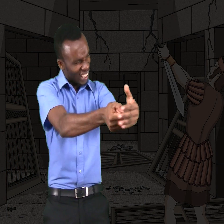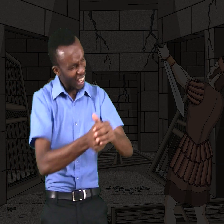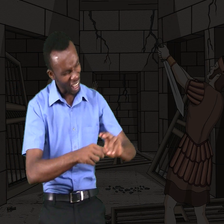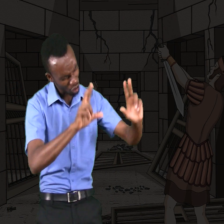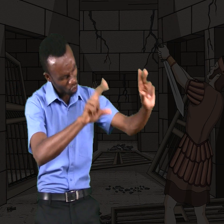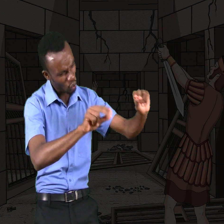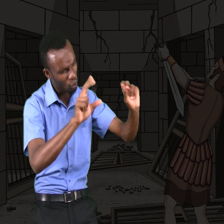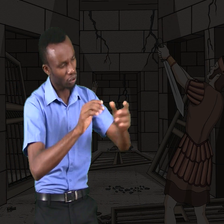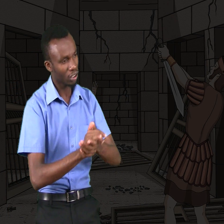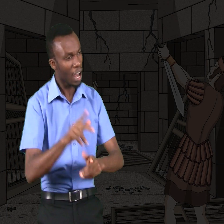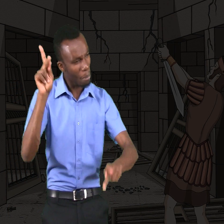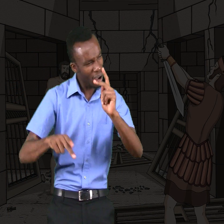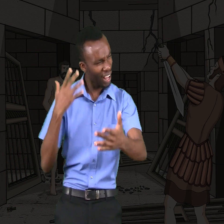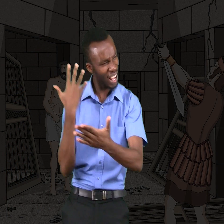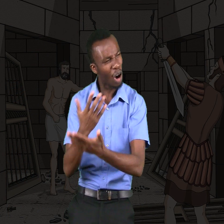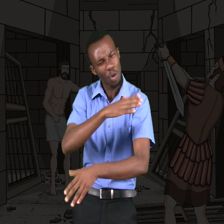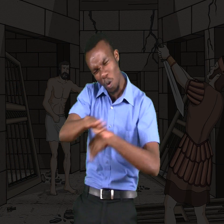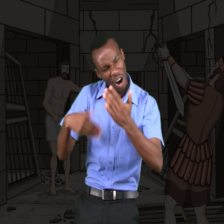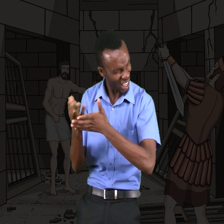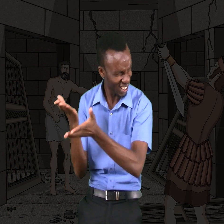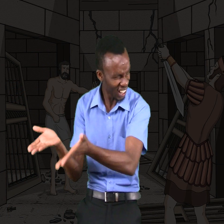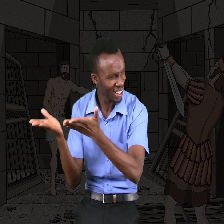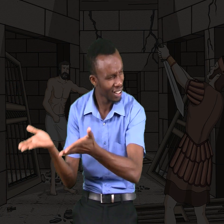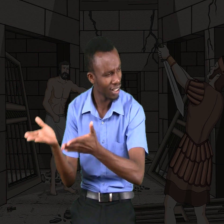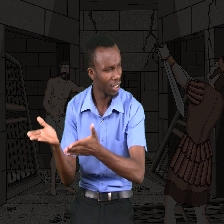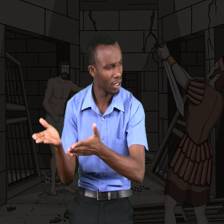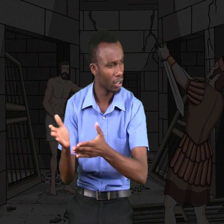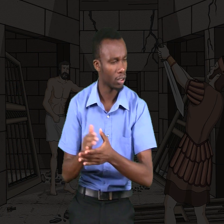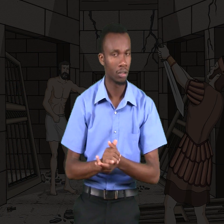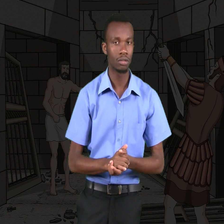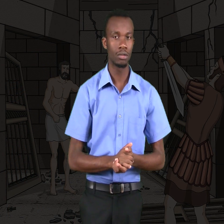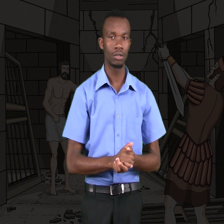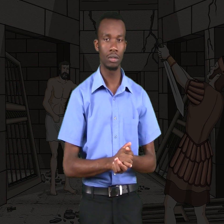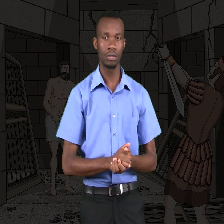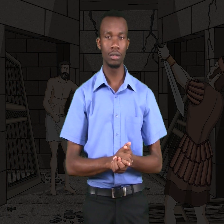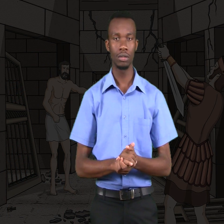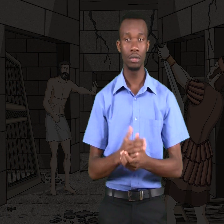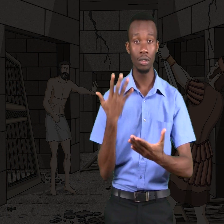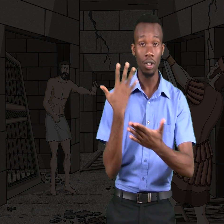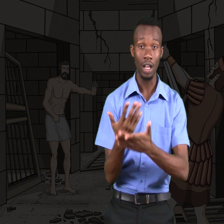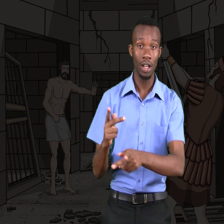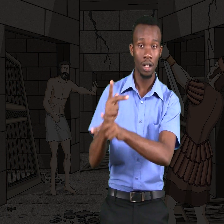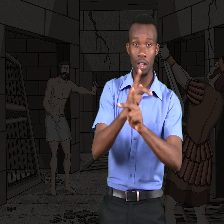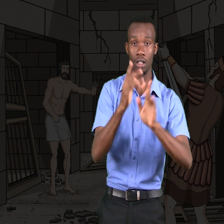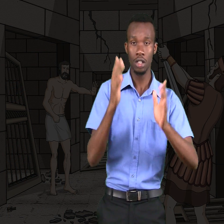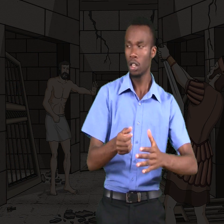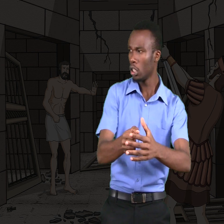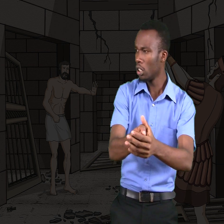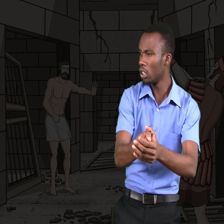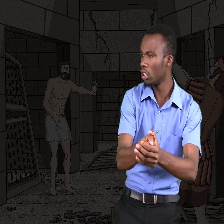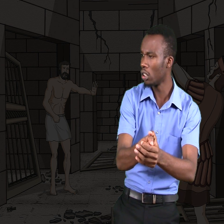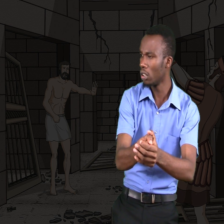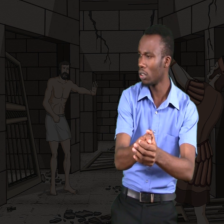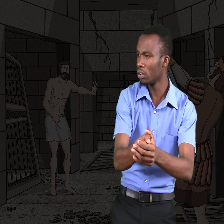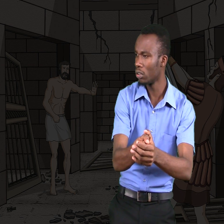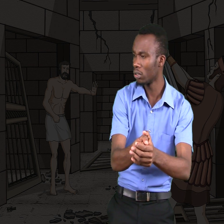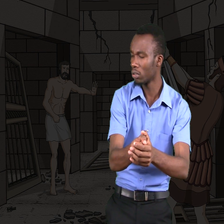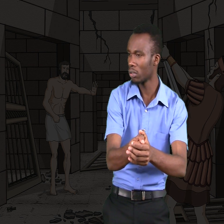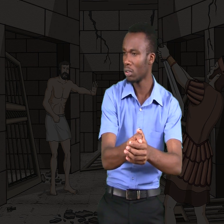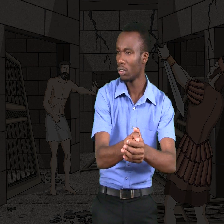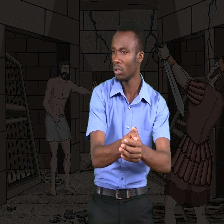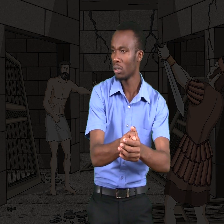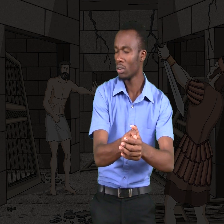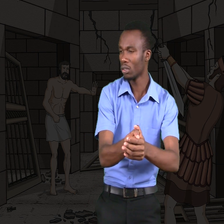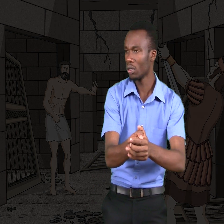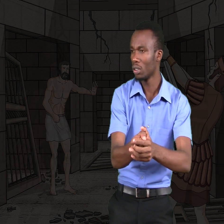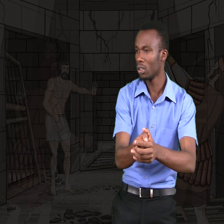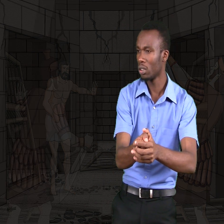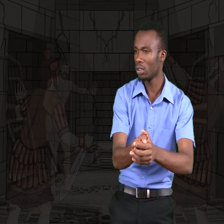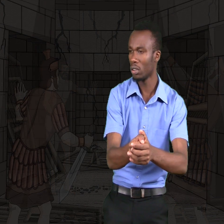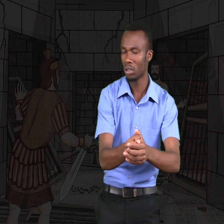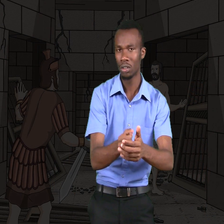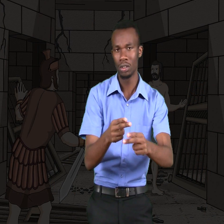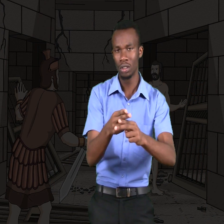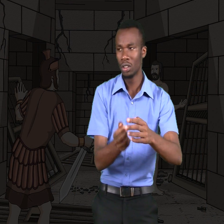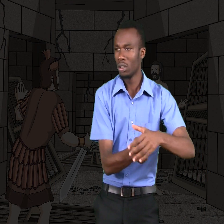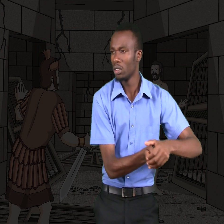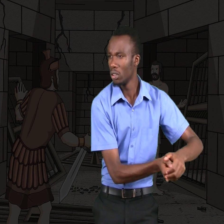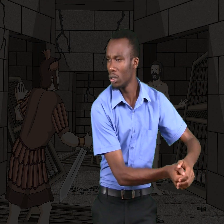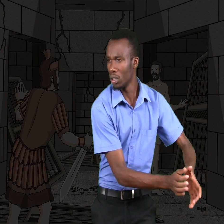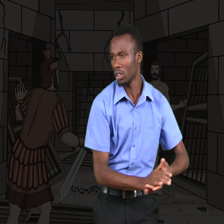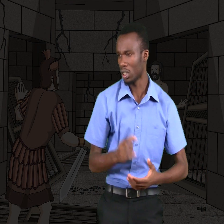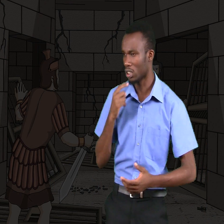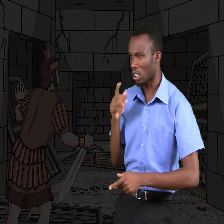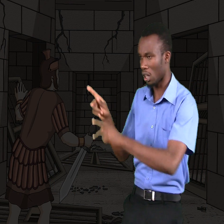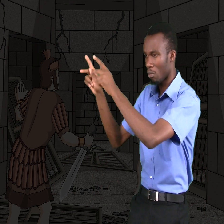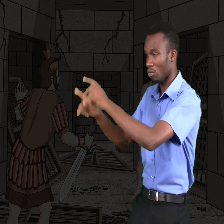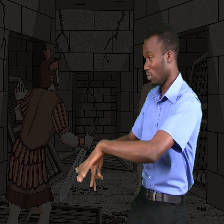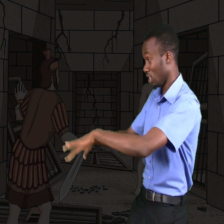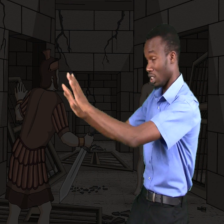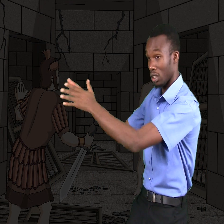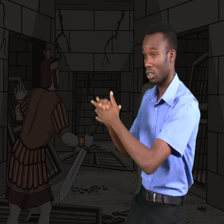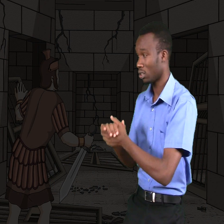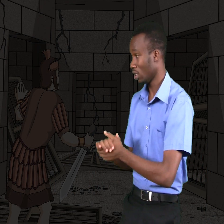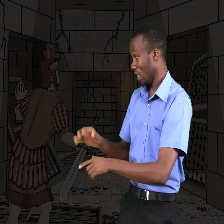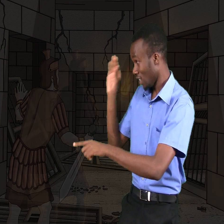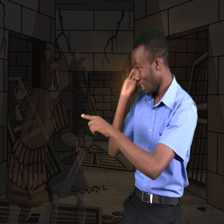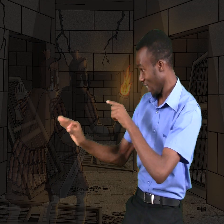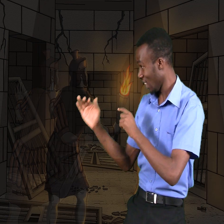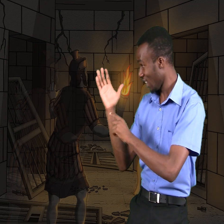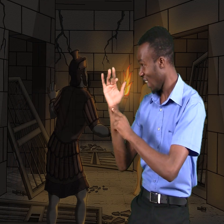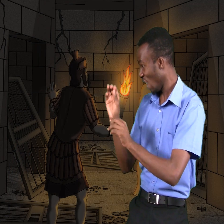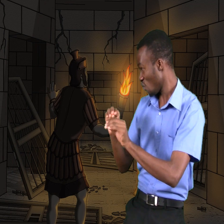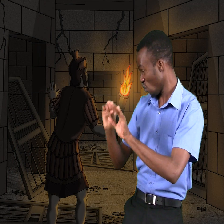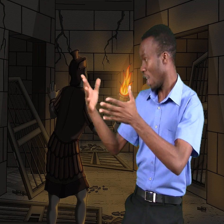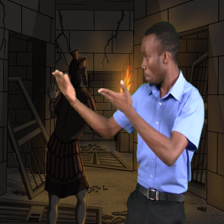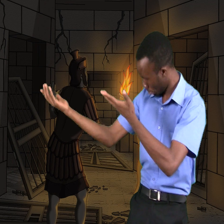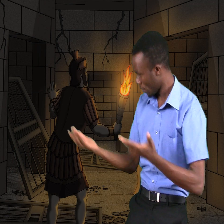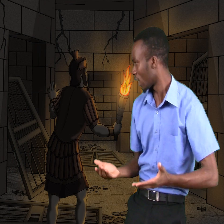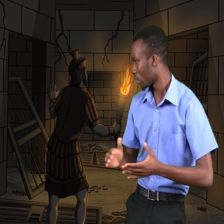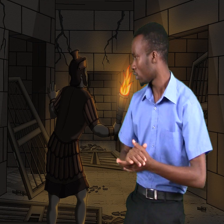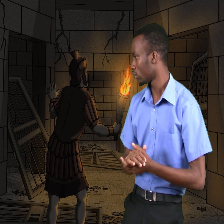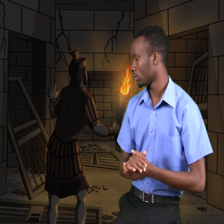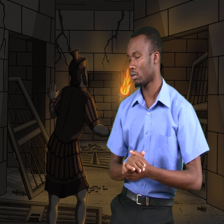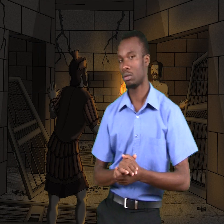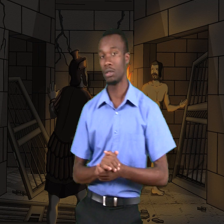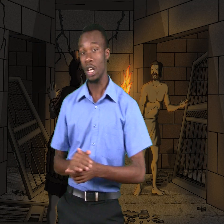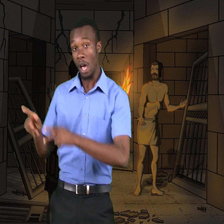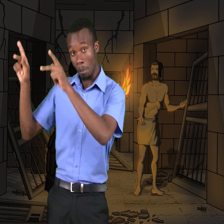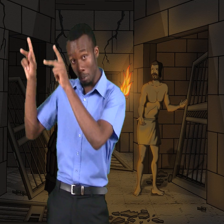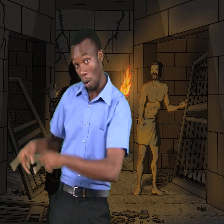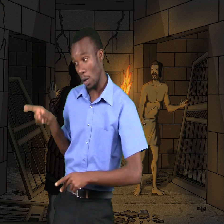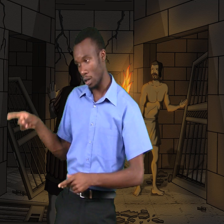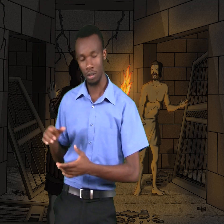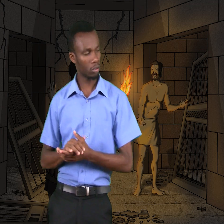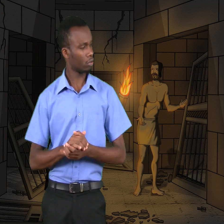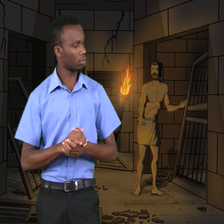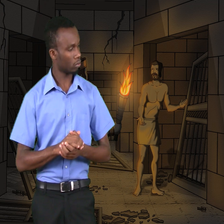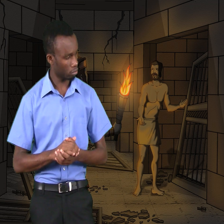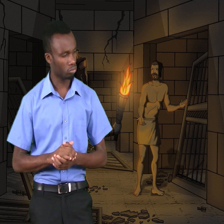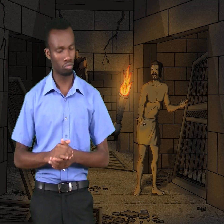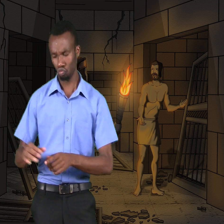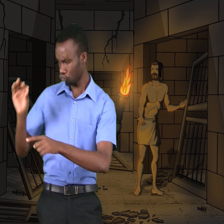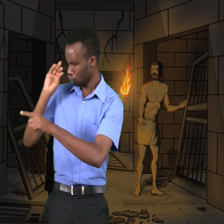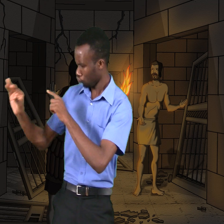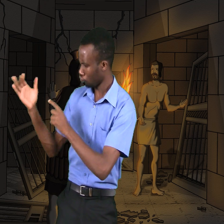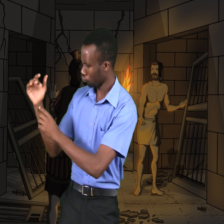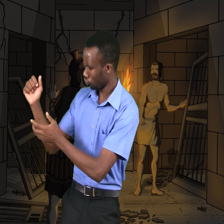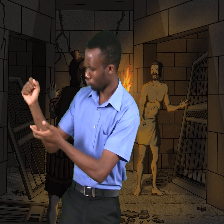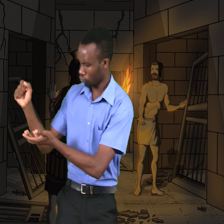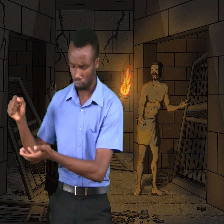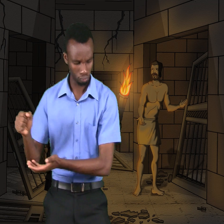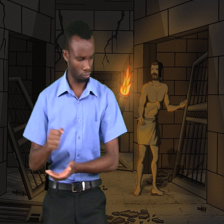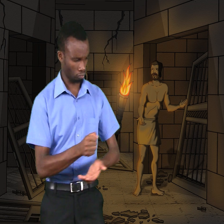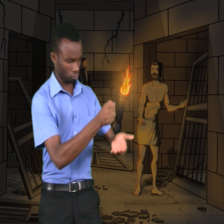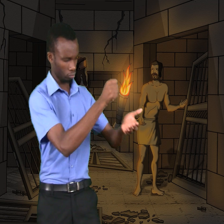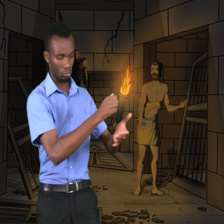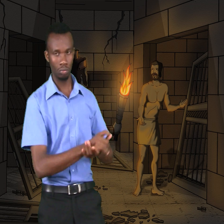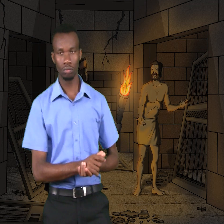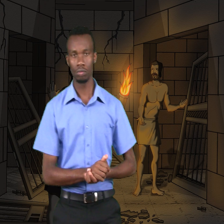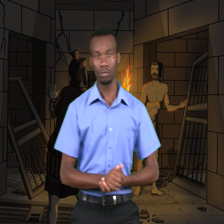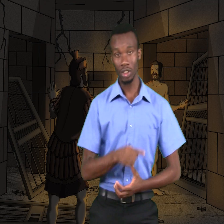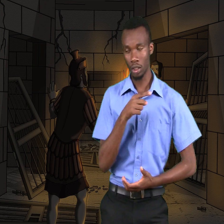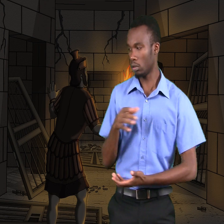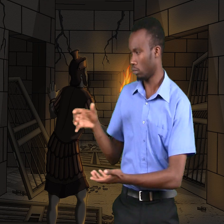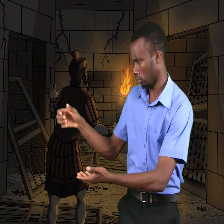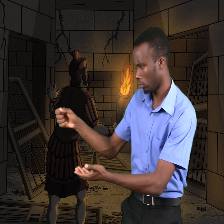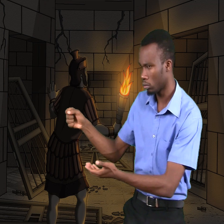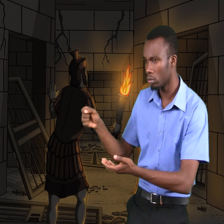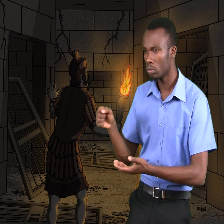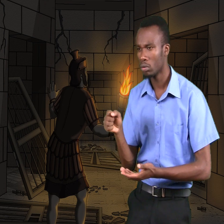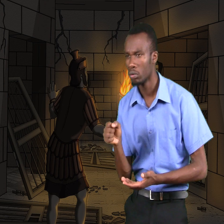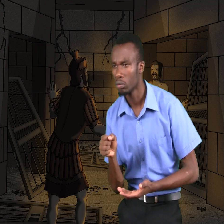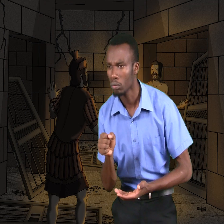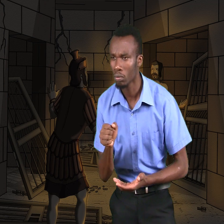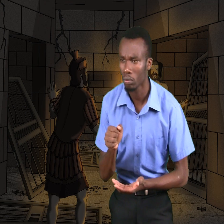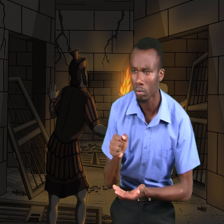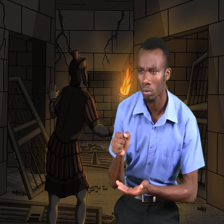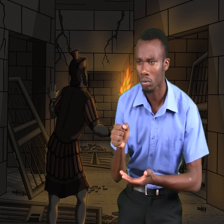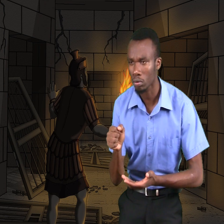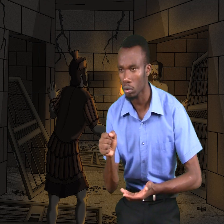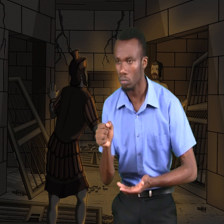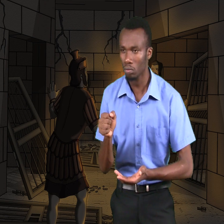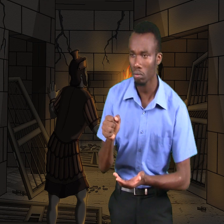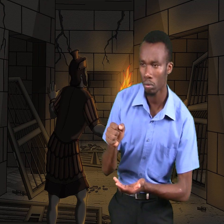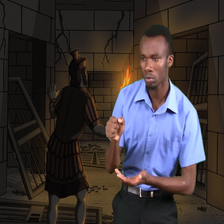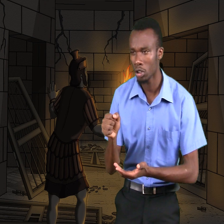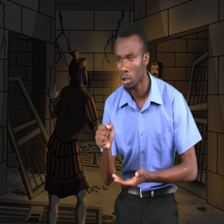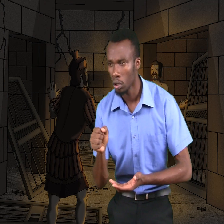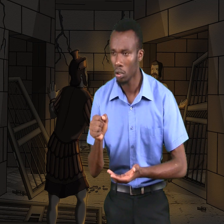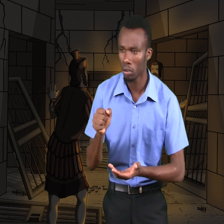But Paul called out in a loud voice, “Do not harm yourself! We are all here!”